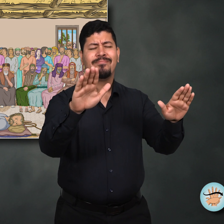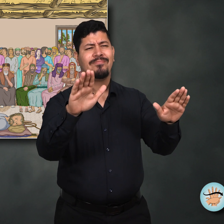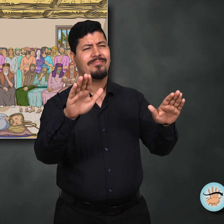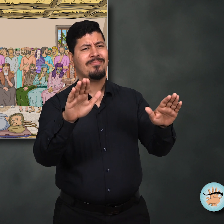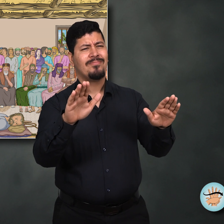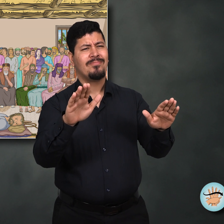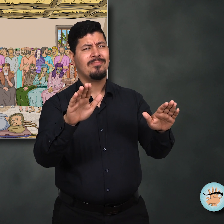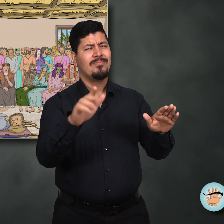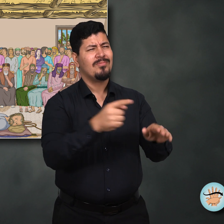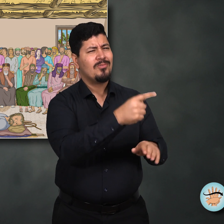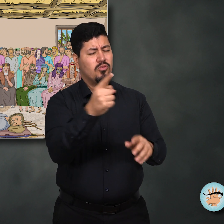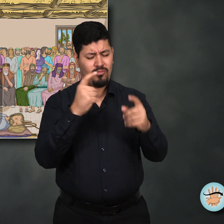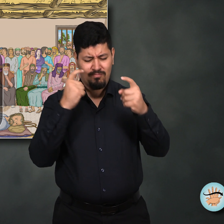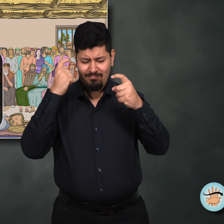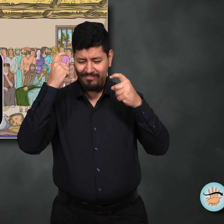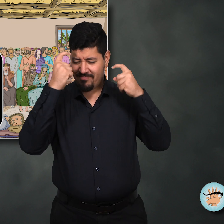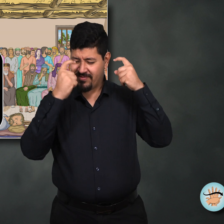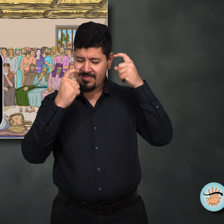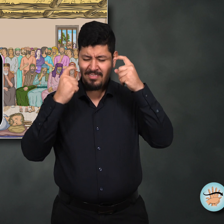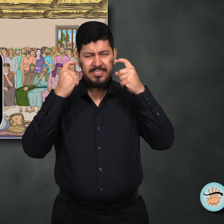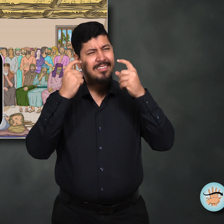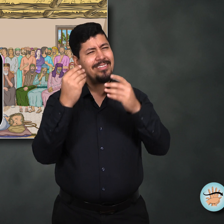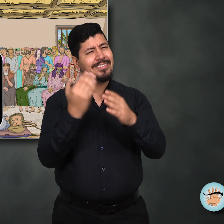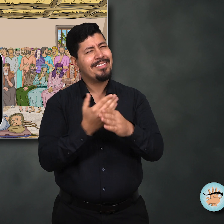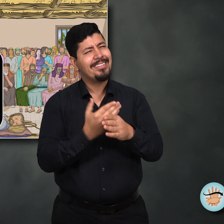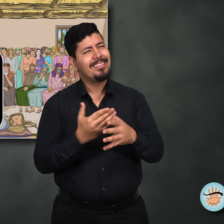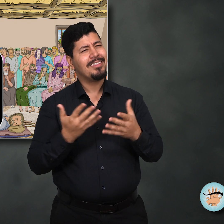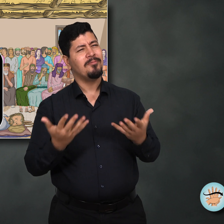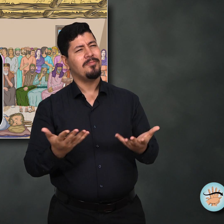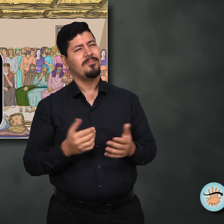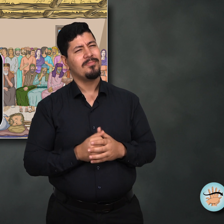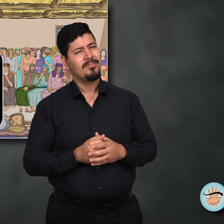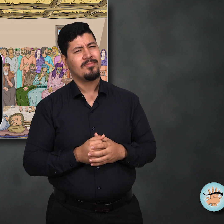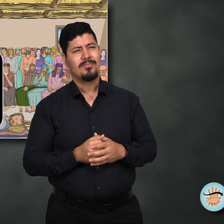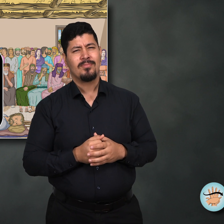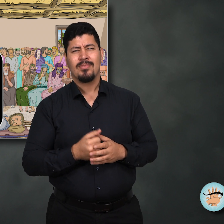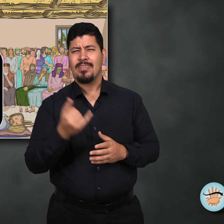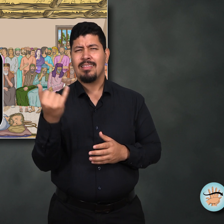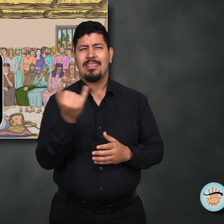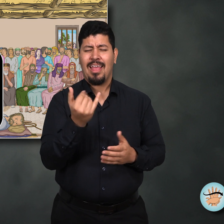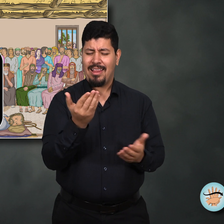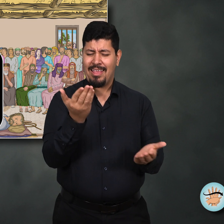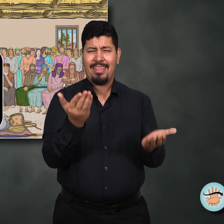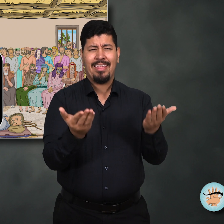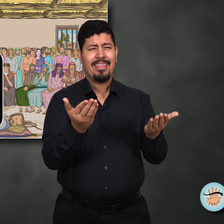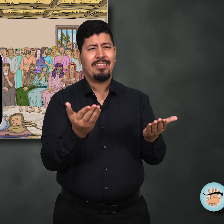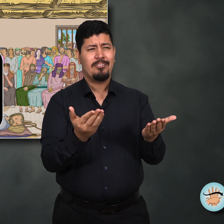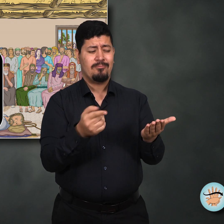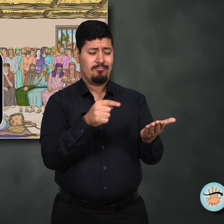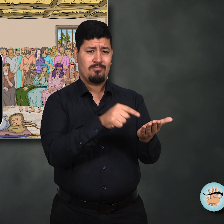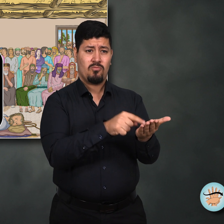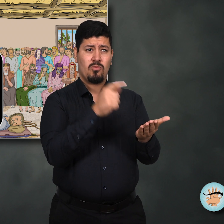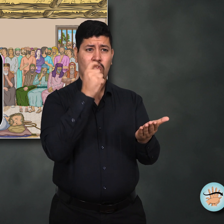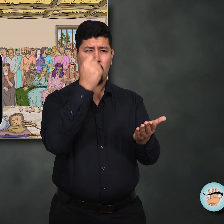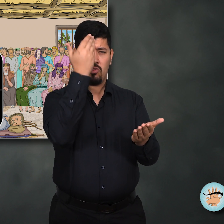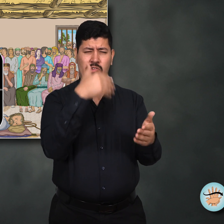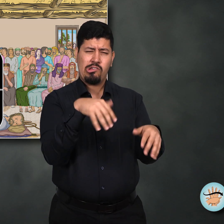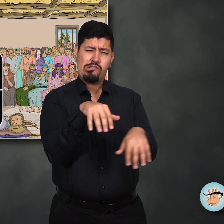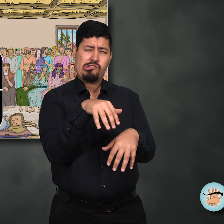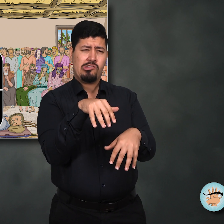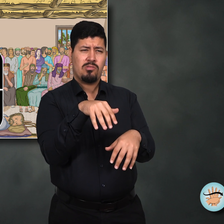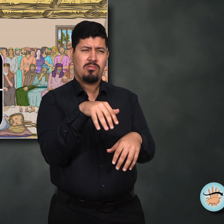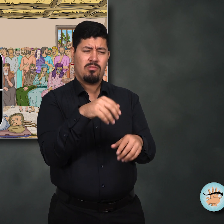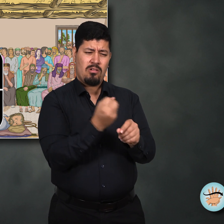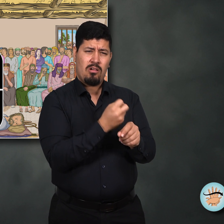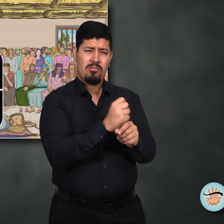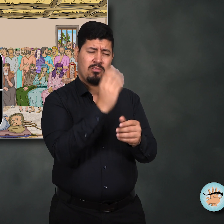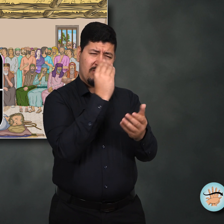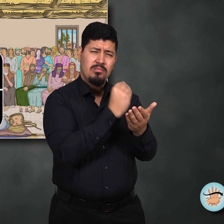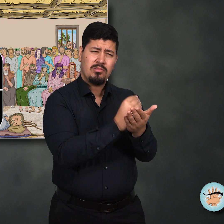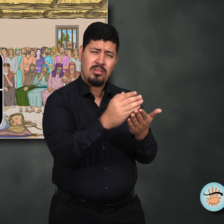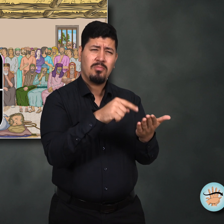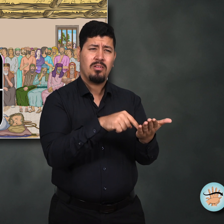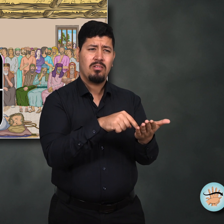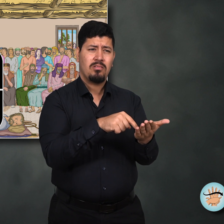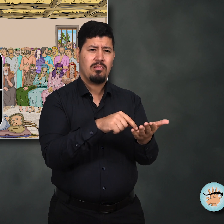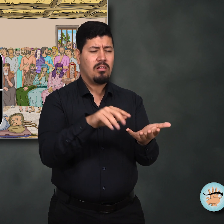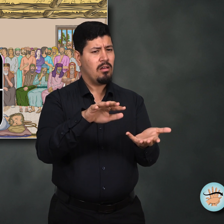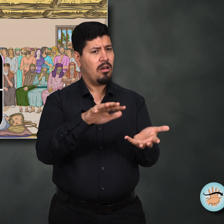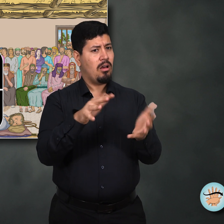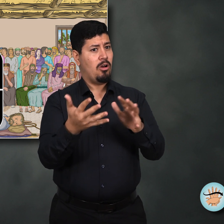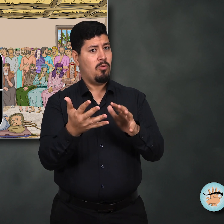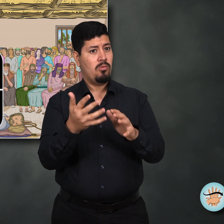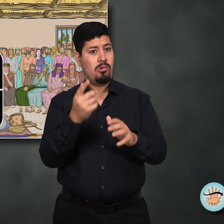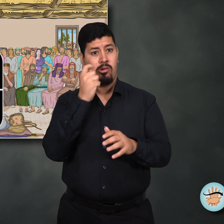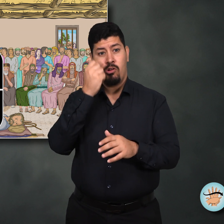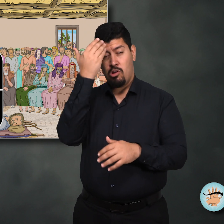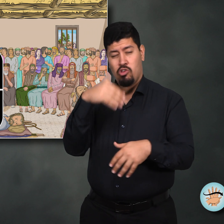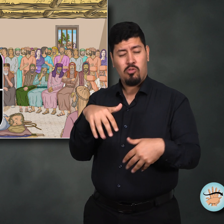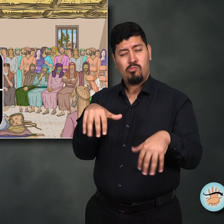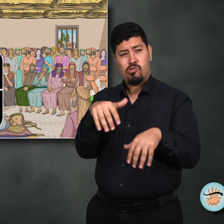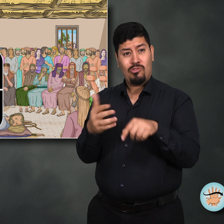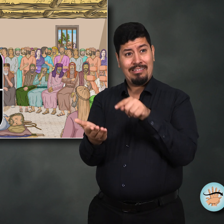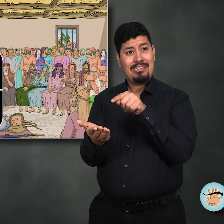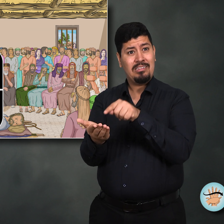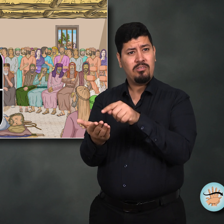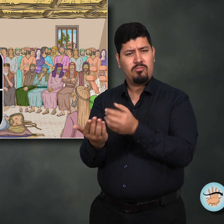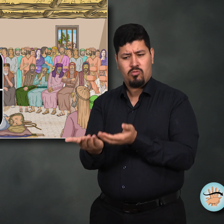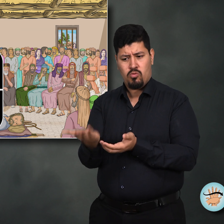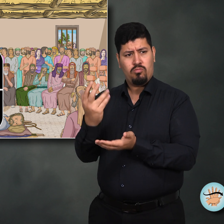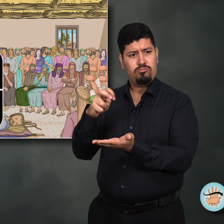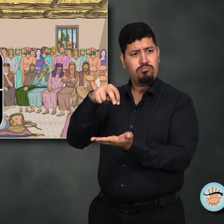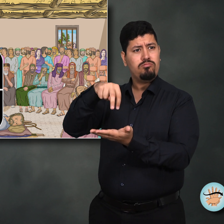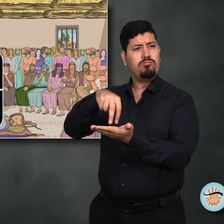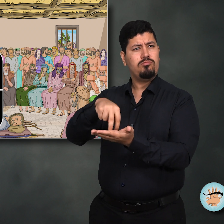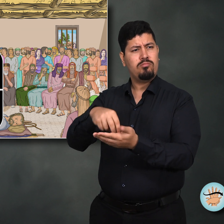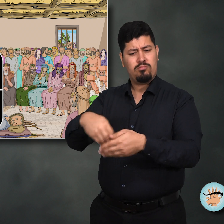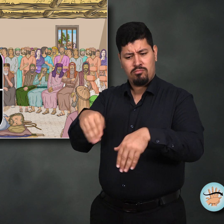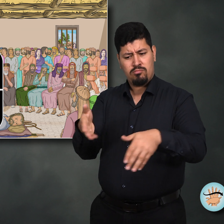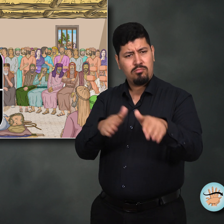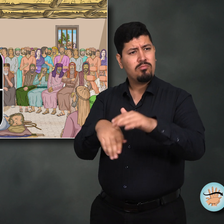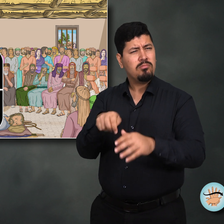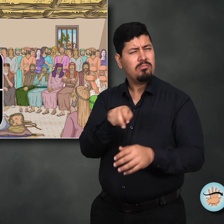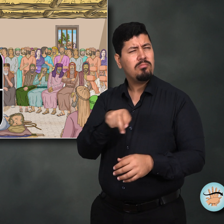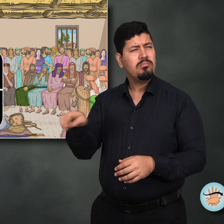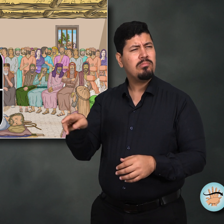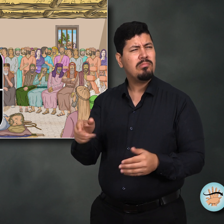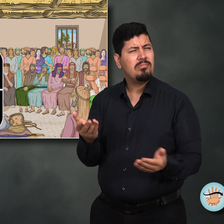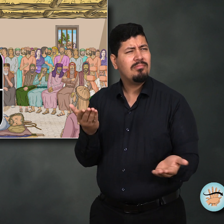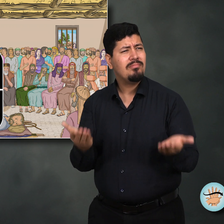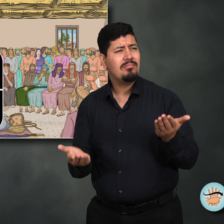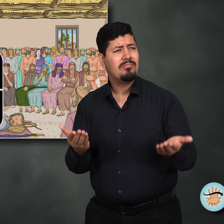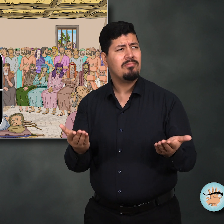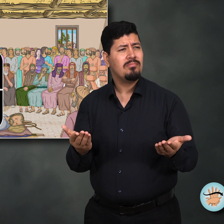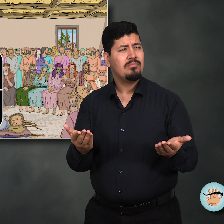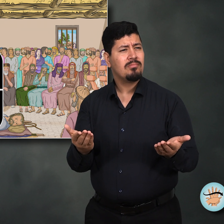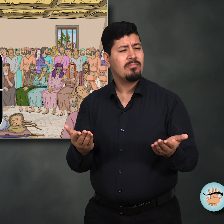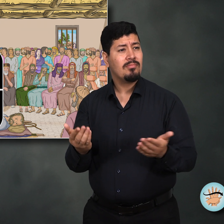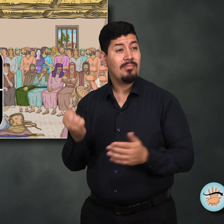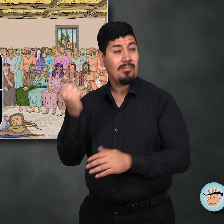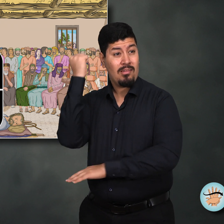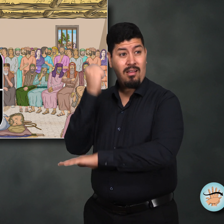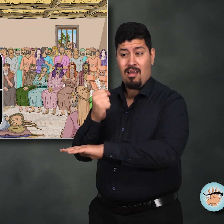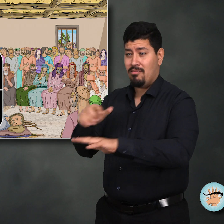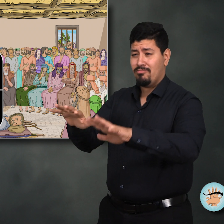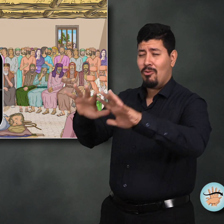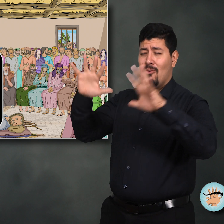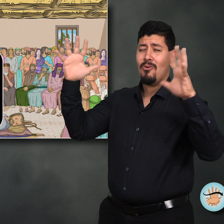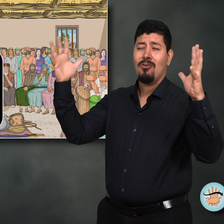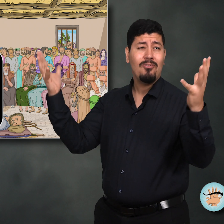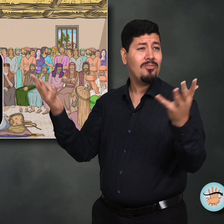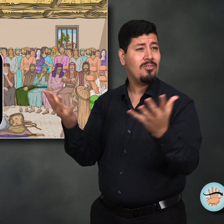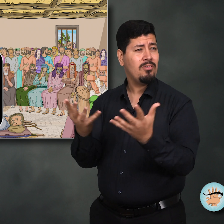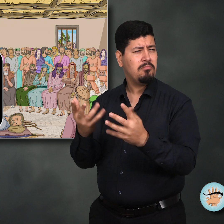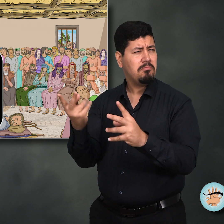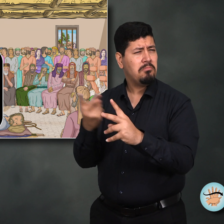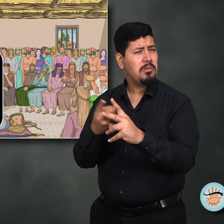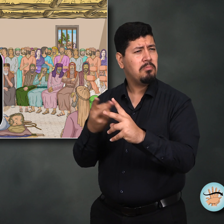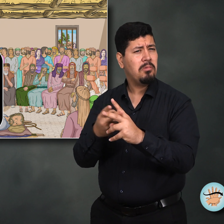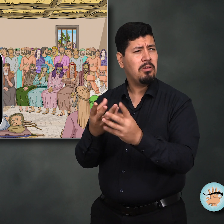“Why are you thinking these things in your hearts?” He asked. “Which is easier: to say to a paralytic, ‘Your sins are forgiven,’ or to say, ‘Get up, pick up your mat, and walk’?